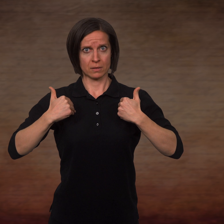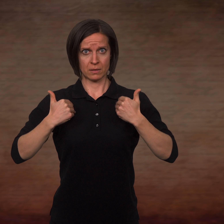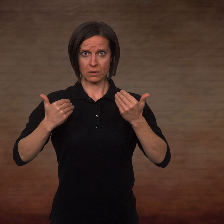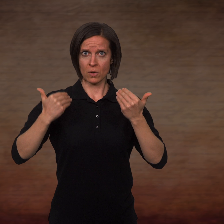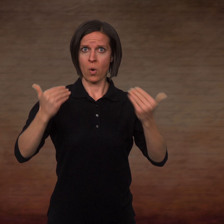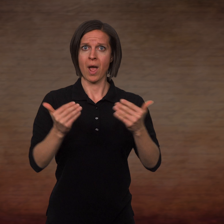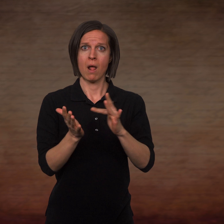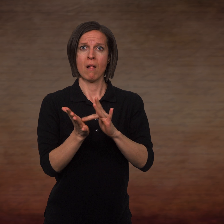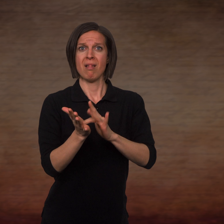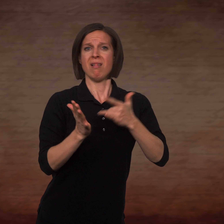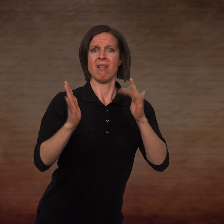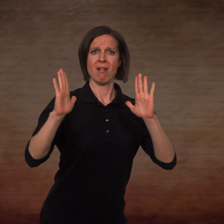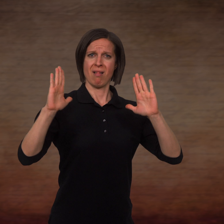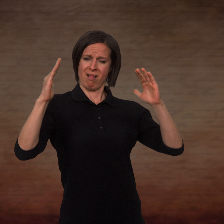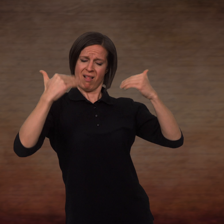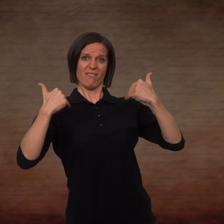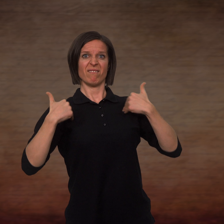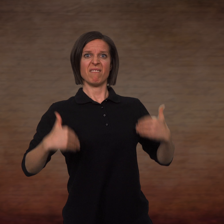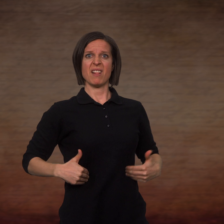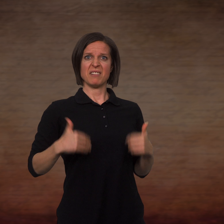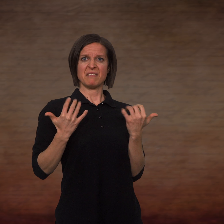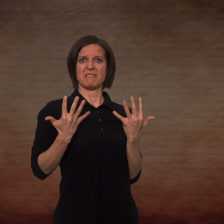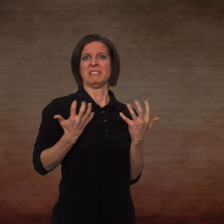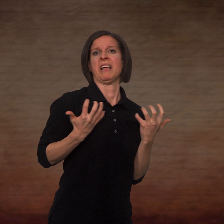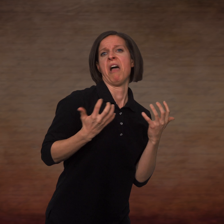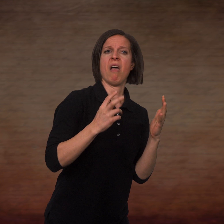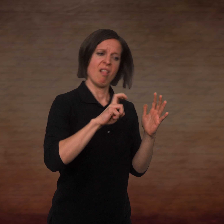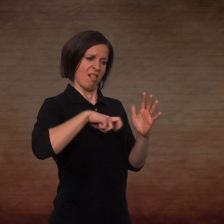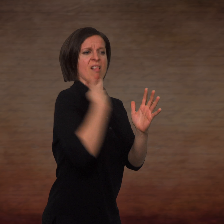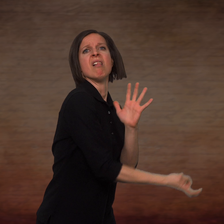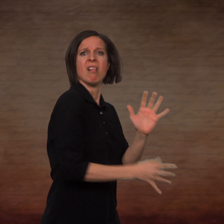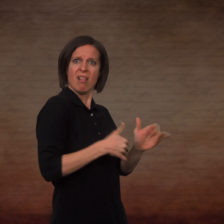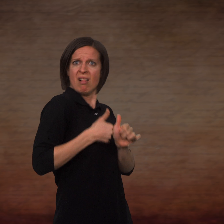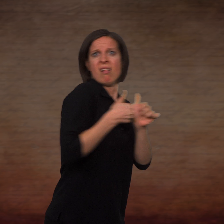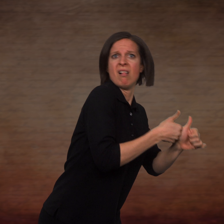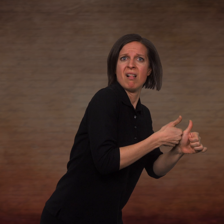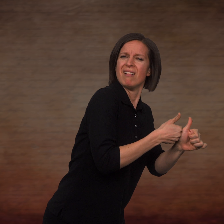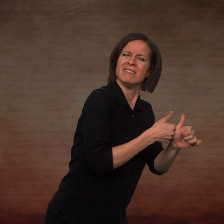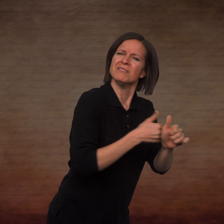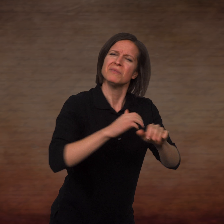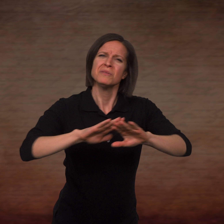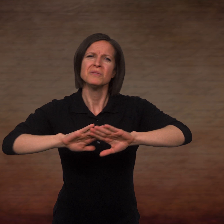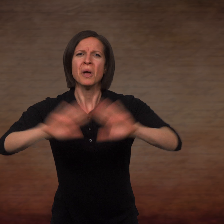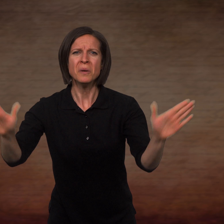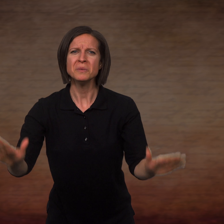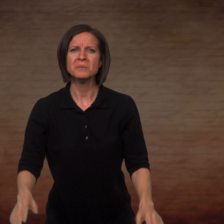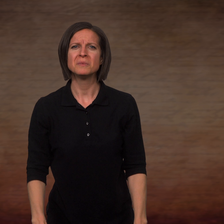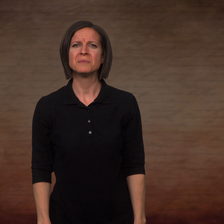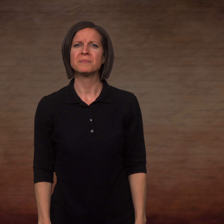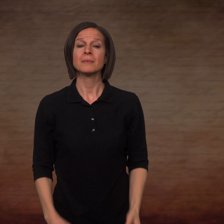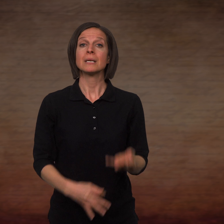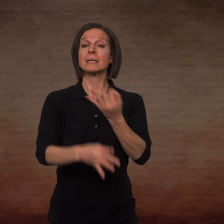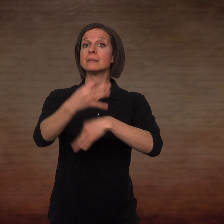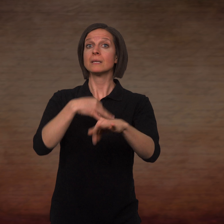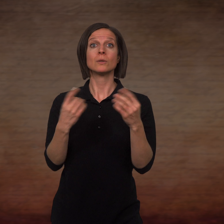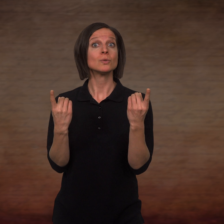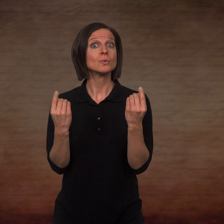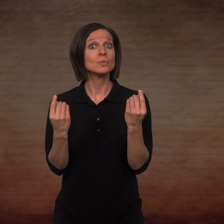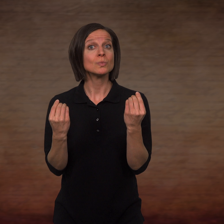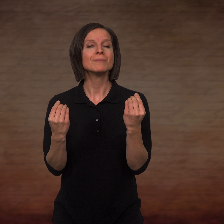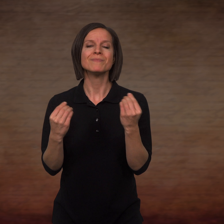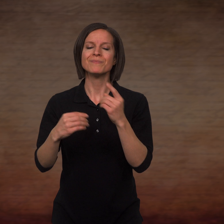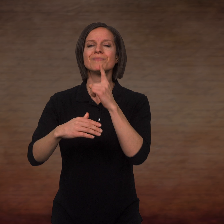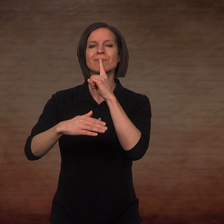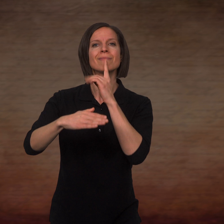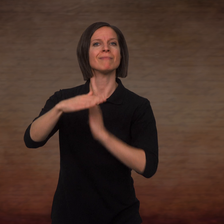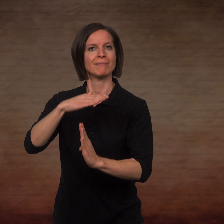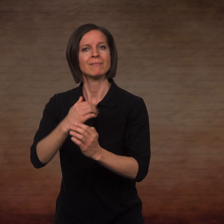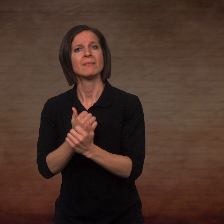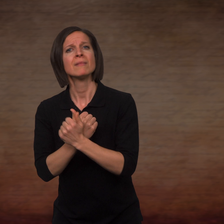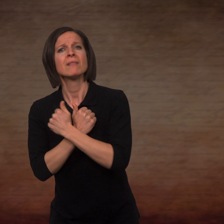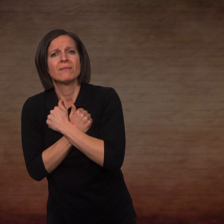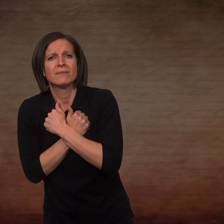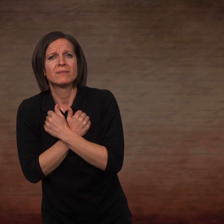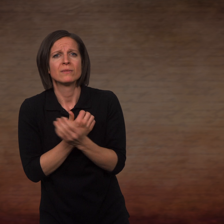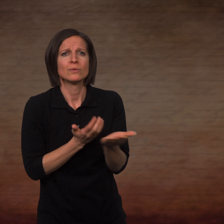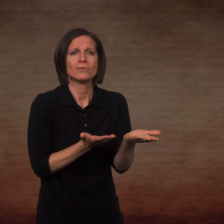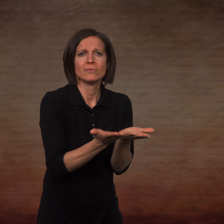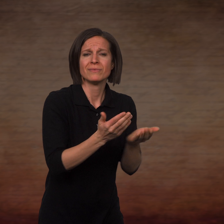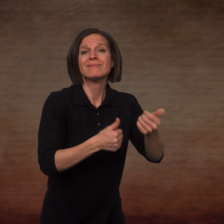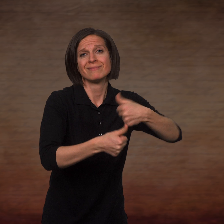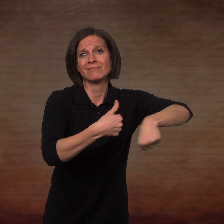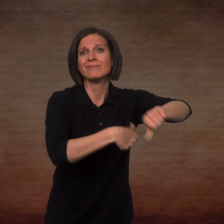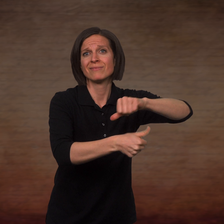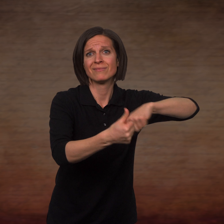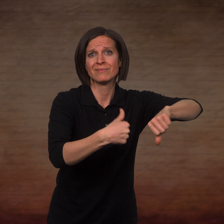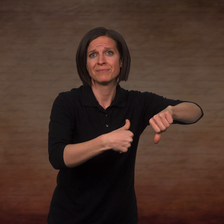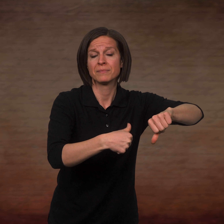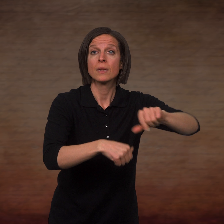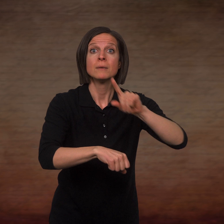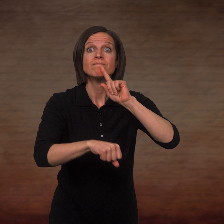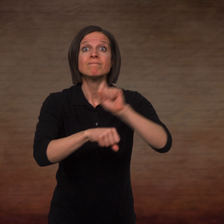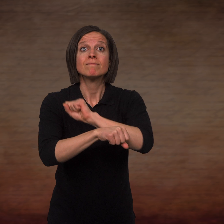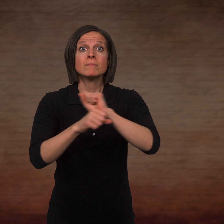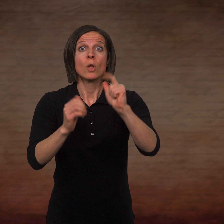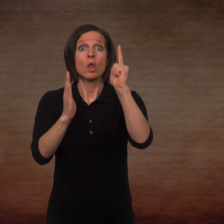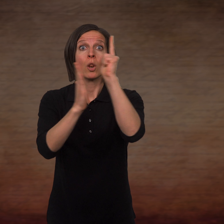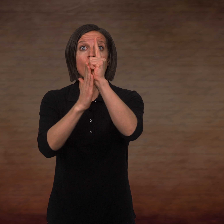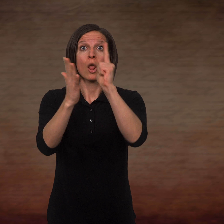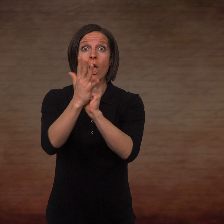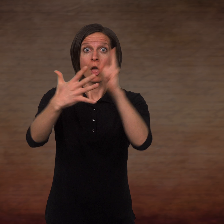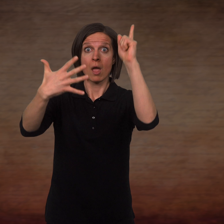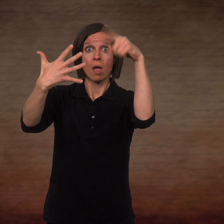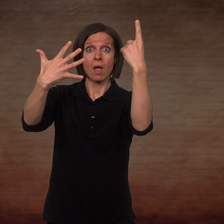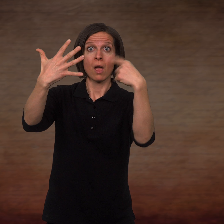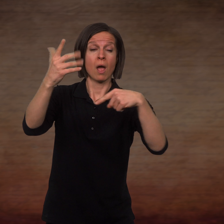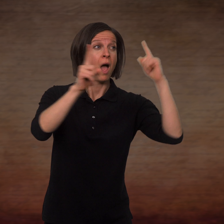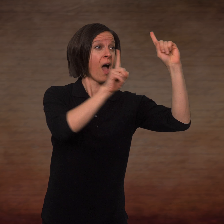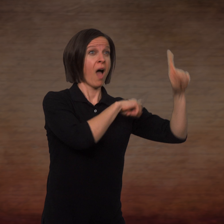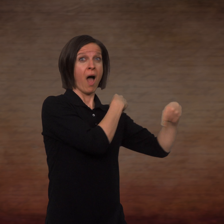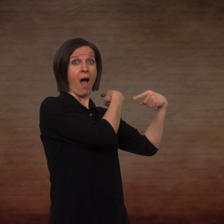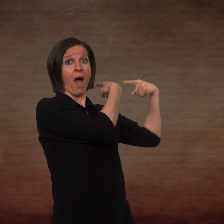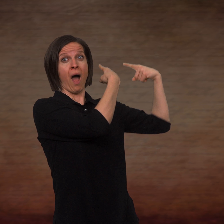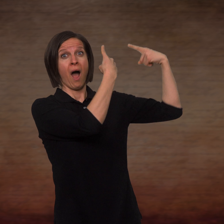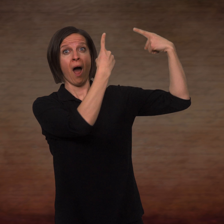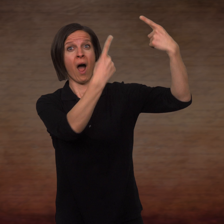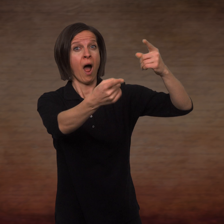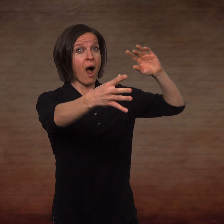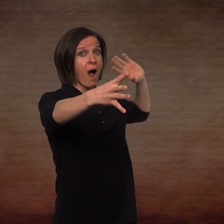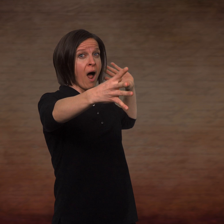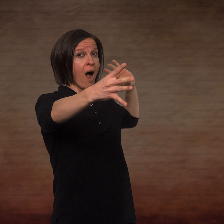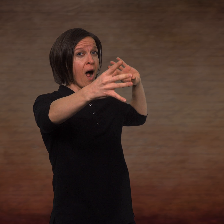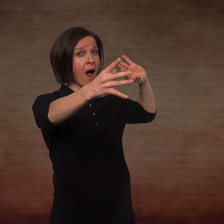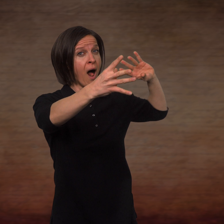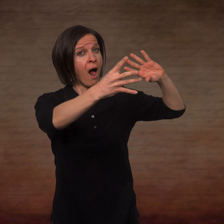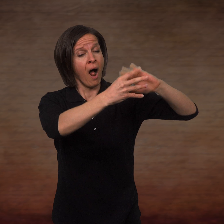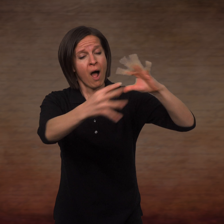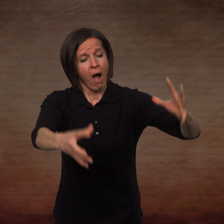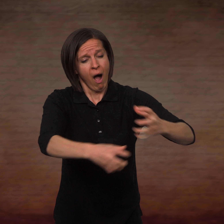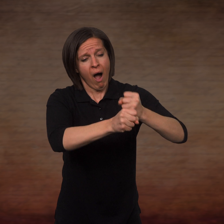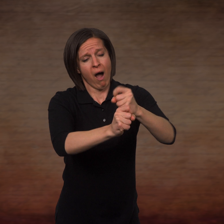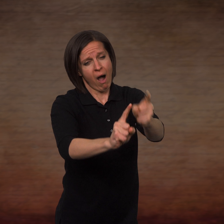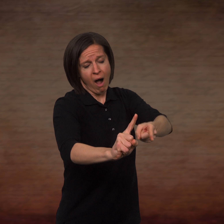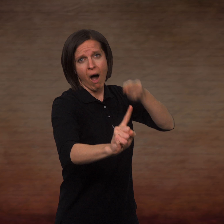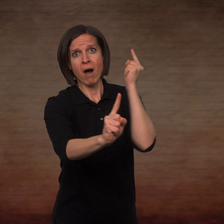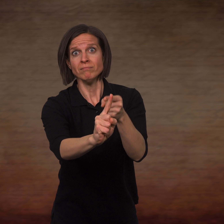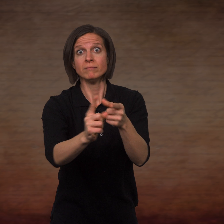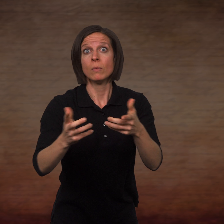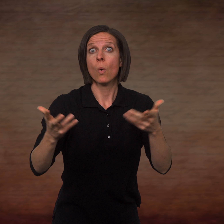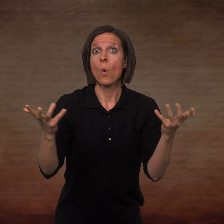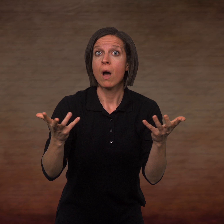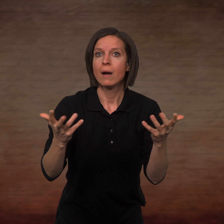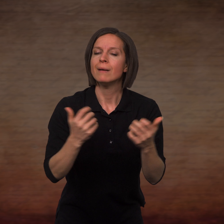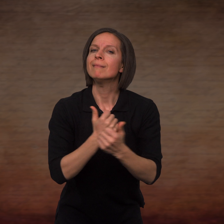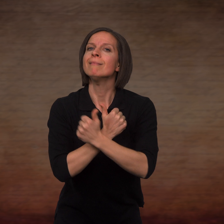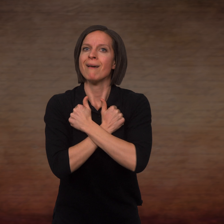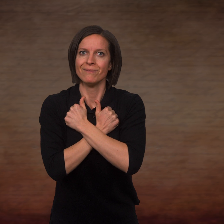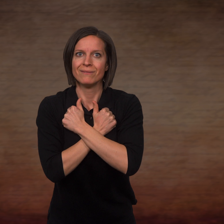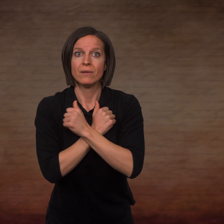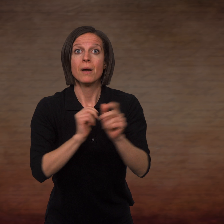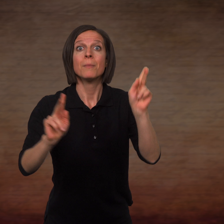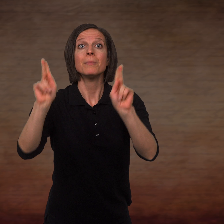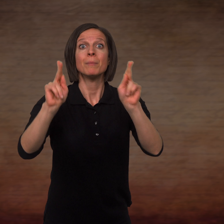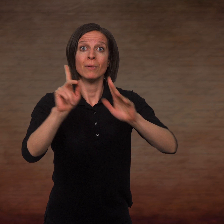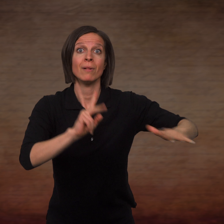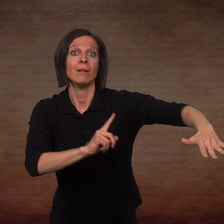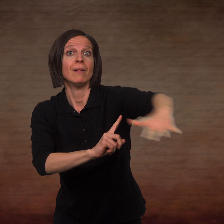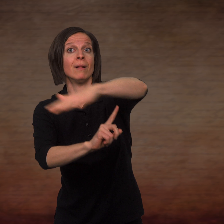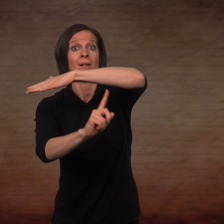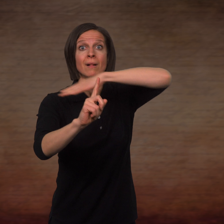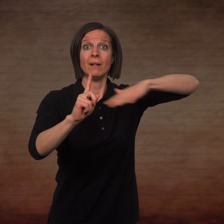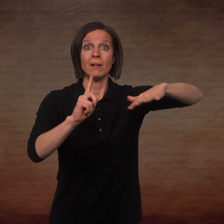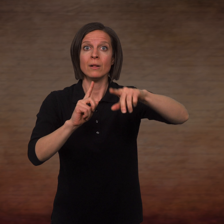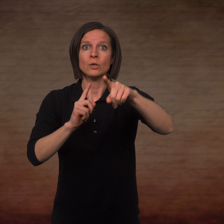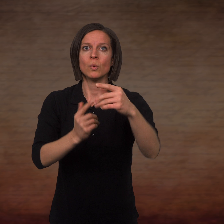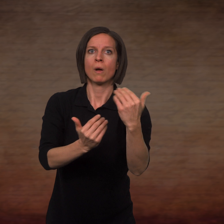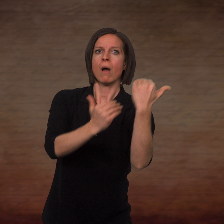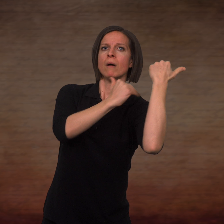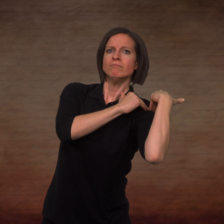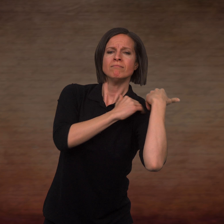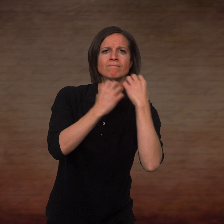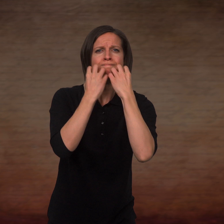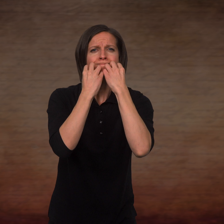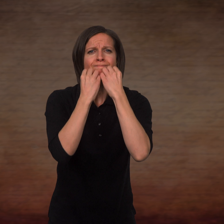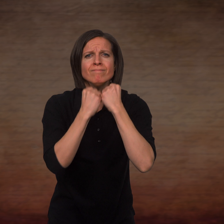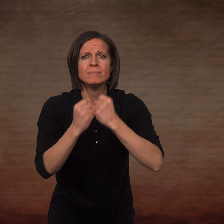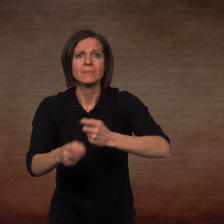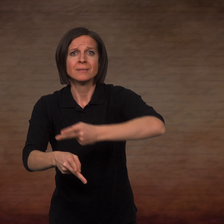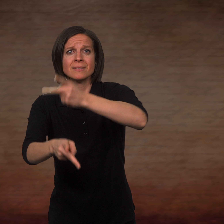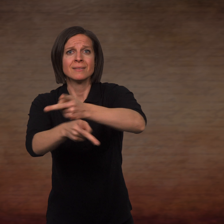The entire law is fulfilled in a single decree: “Love your neighbor as yourself.”